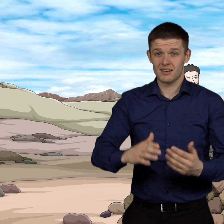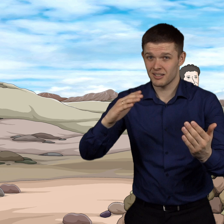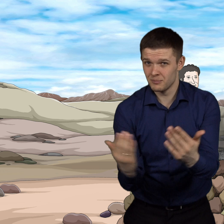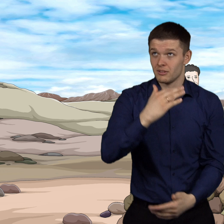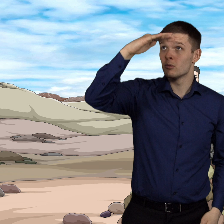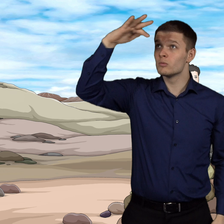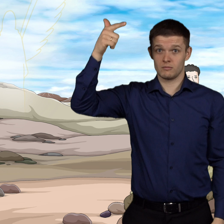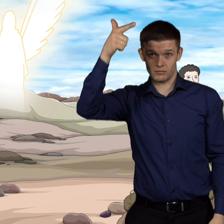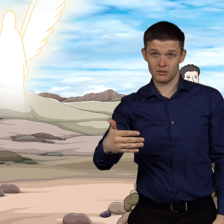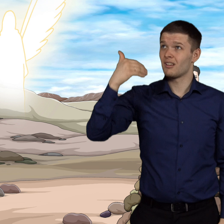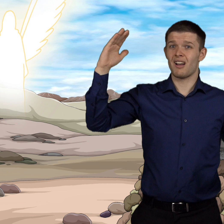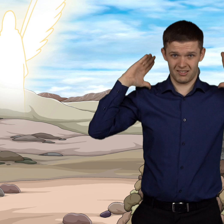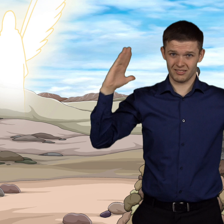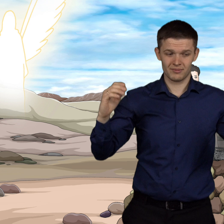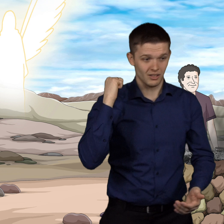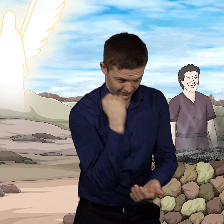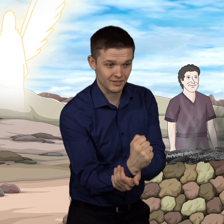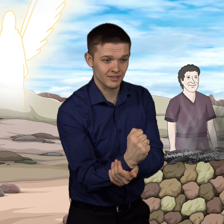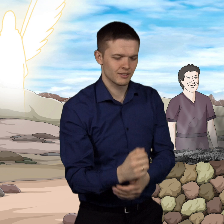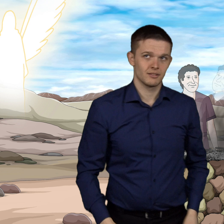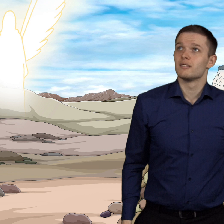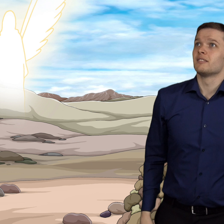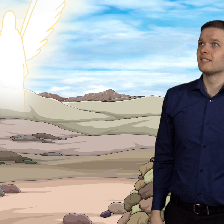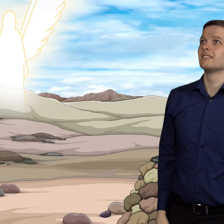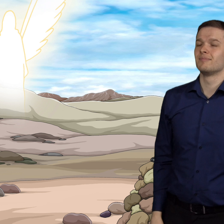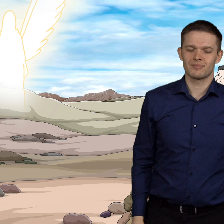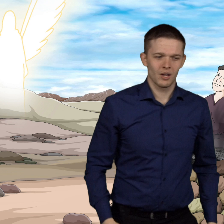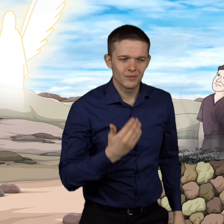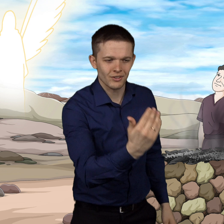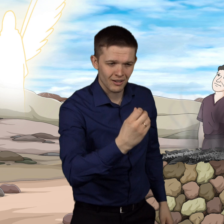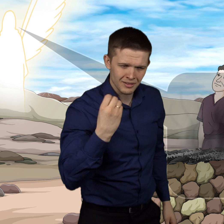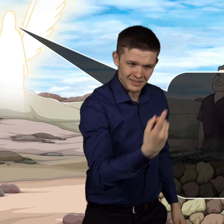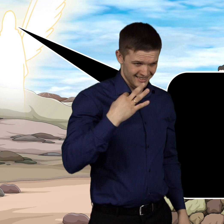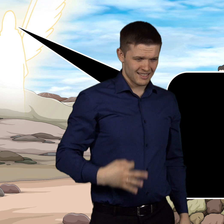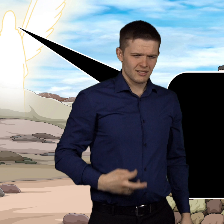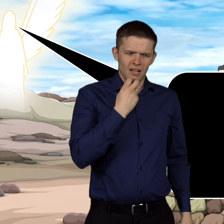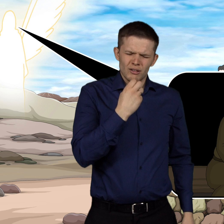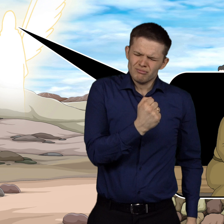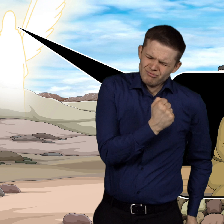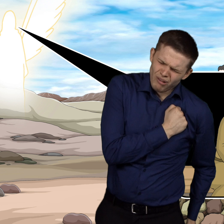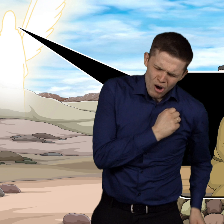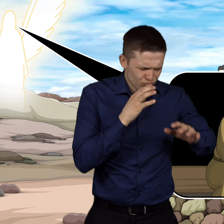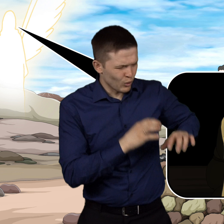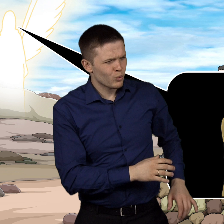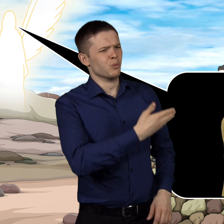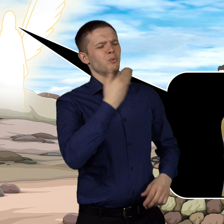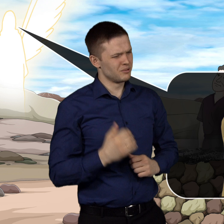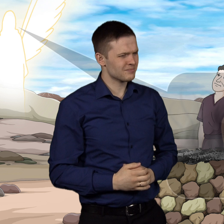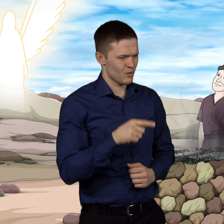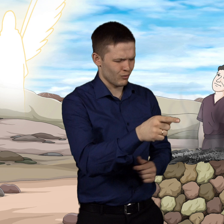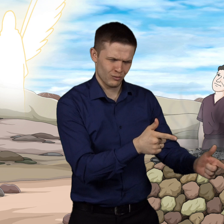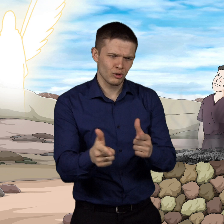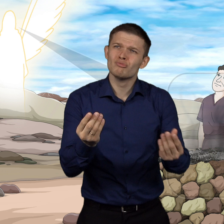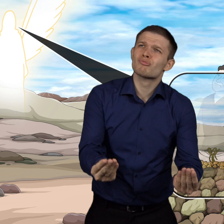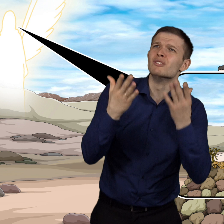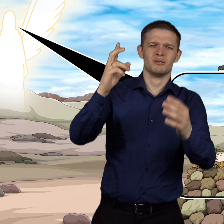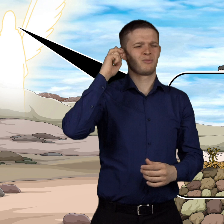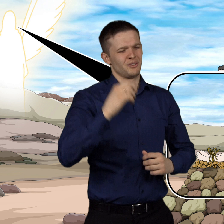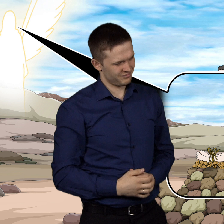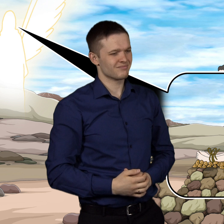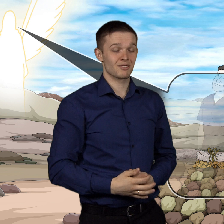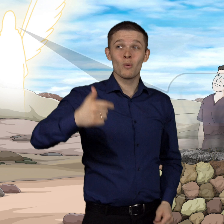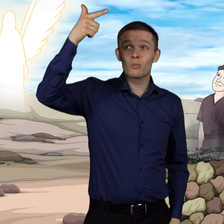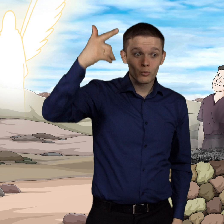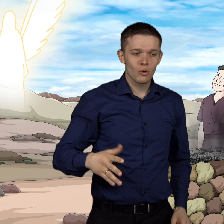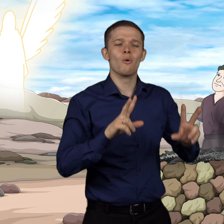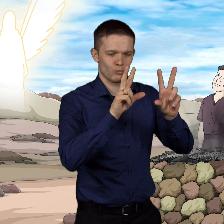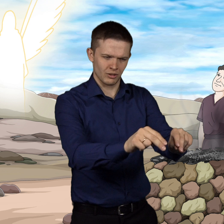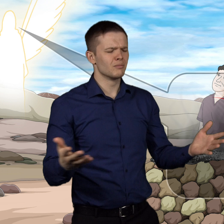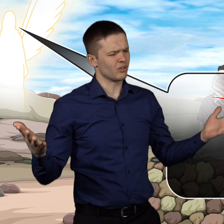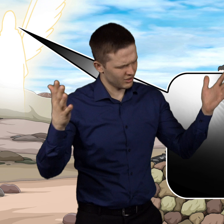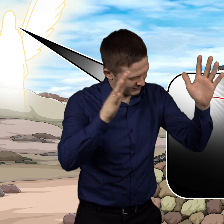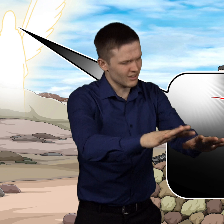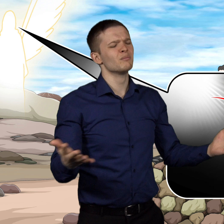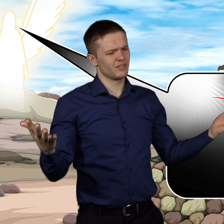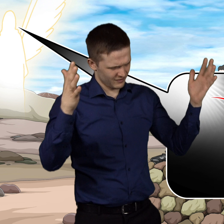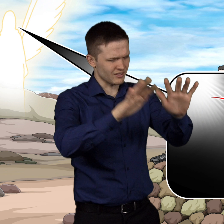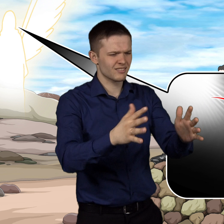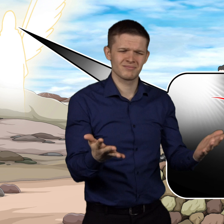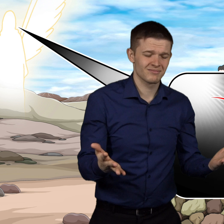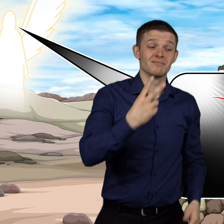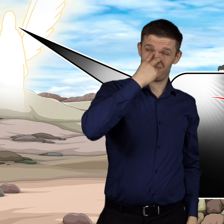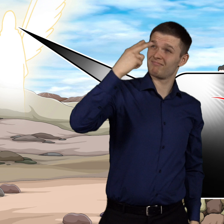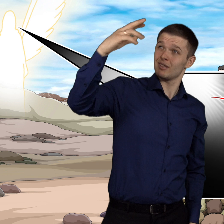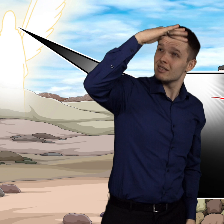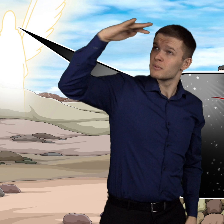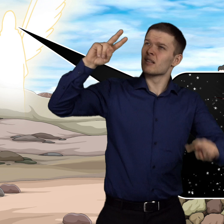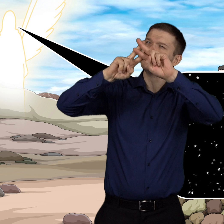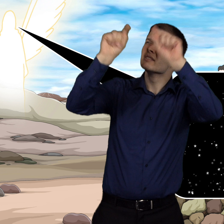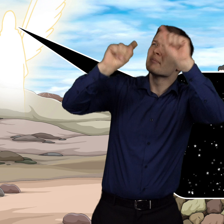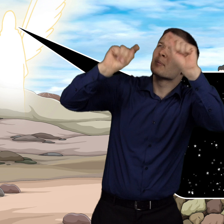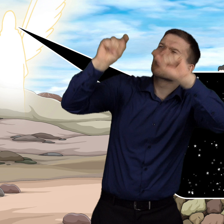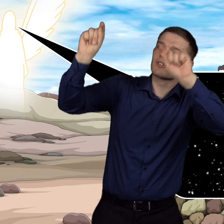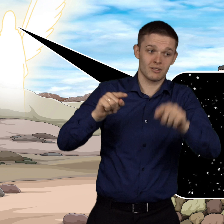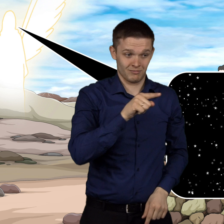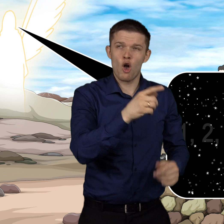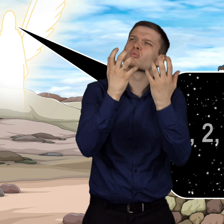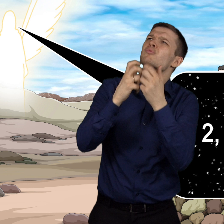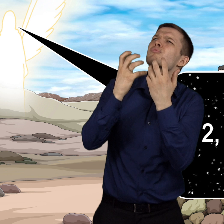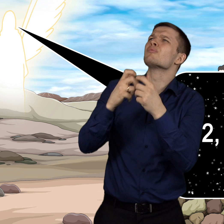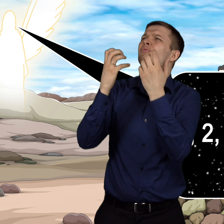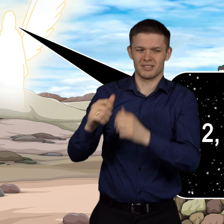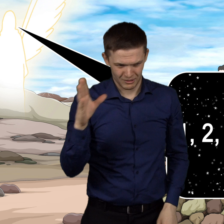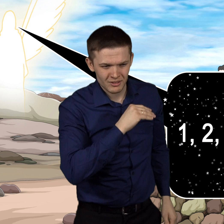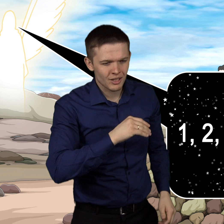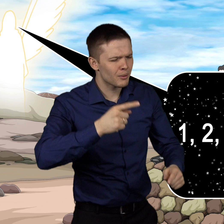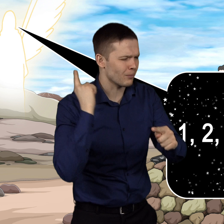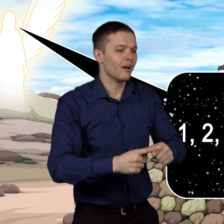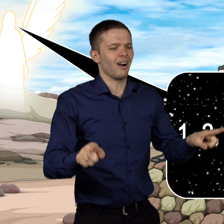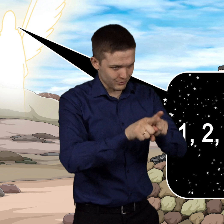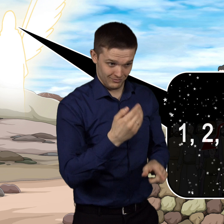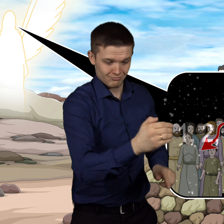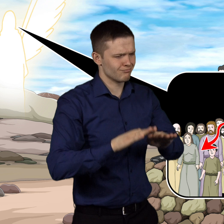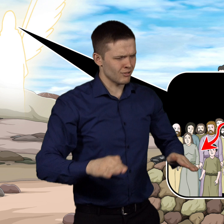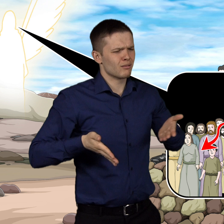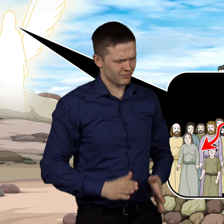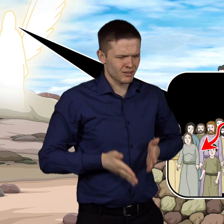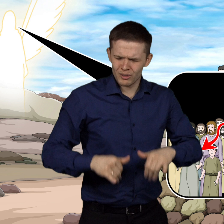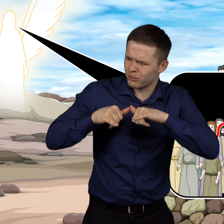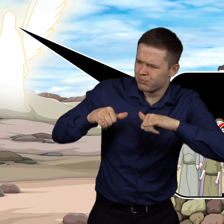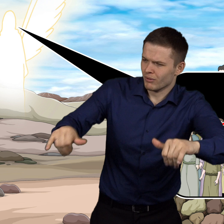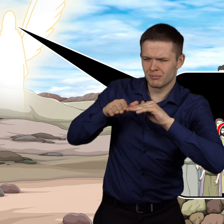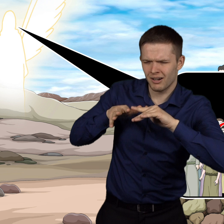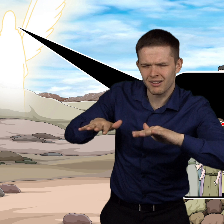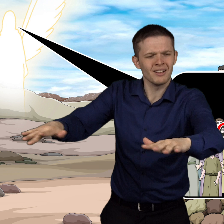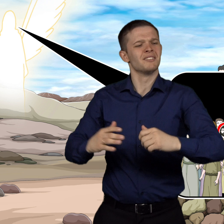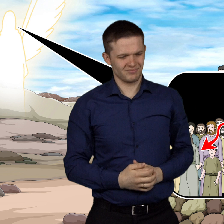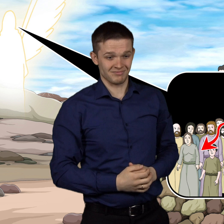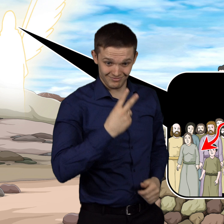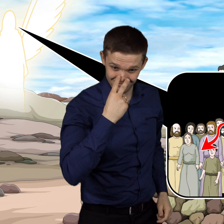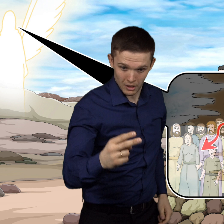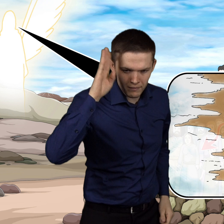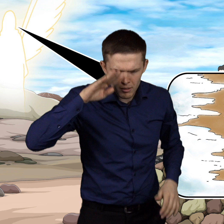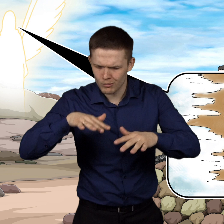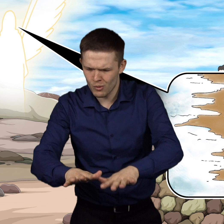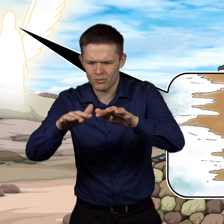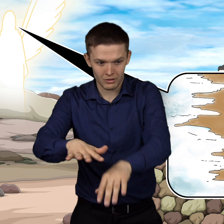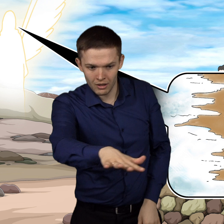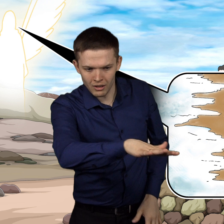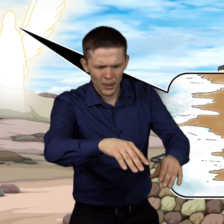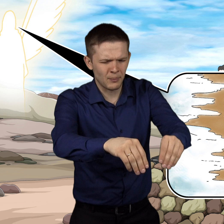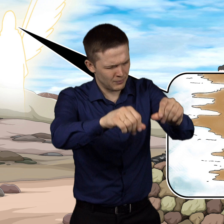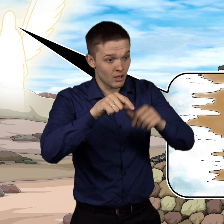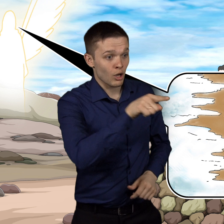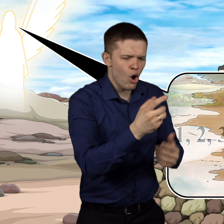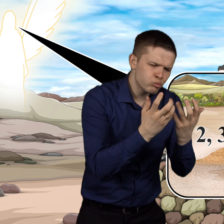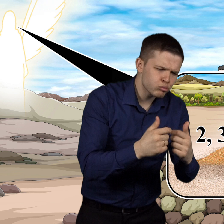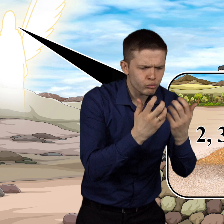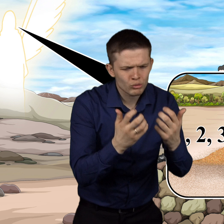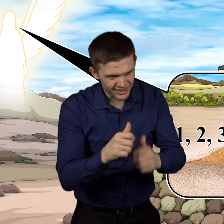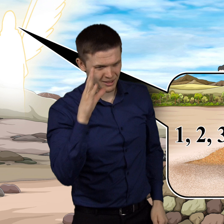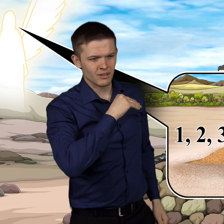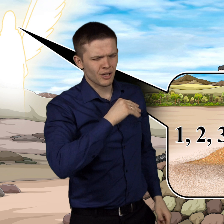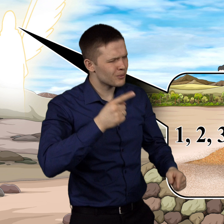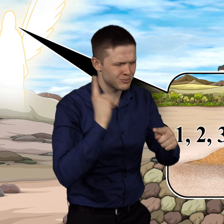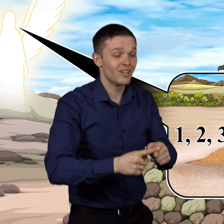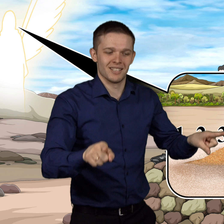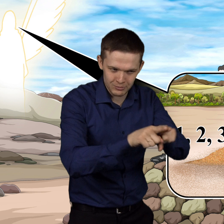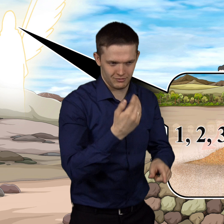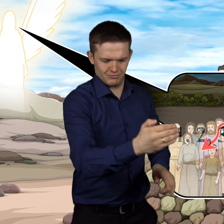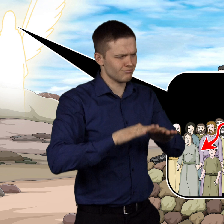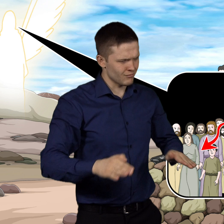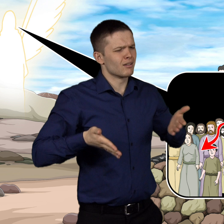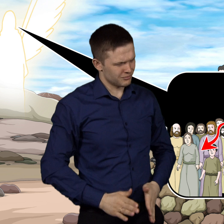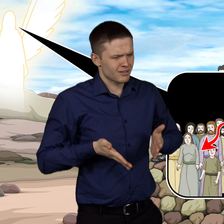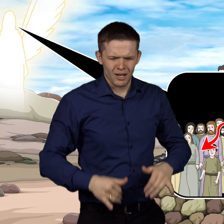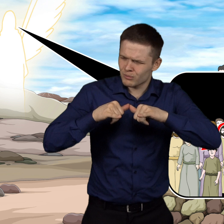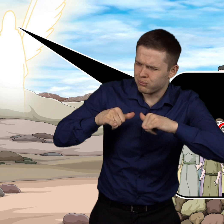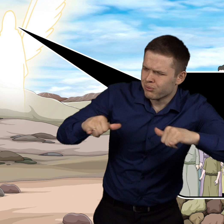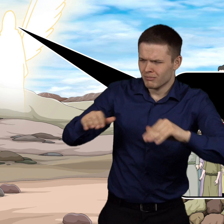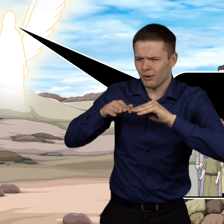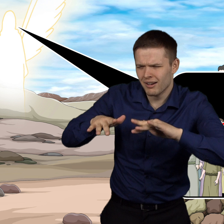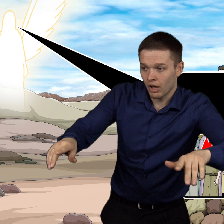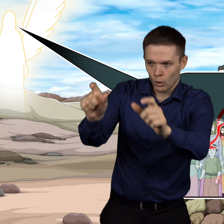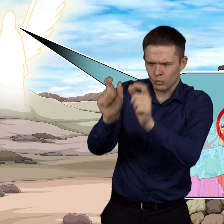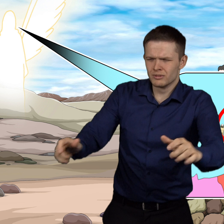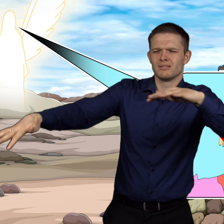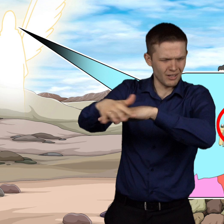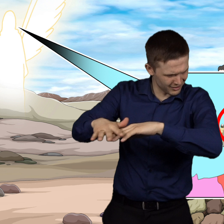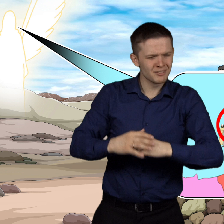And the angel of the LORD called to Abraham from heaven a second time, saying, “By Myself I have sworn, declares the LORD, that because you have done this and have not withheld your only son, I will surely bless you, and I will multiply your descendants like the stars in the sky and the sand on the seashore.